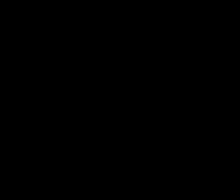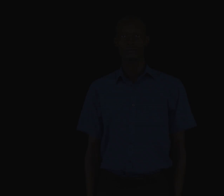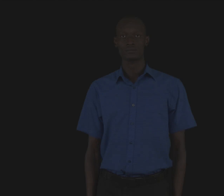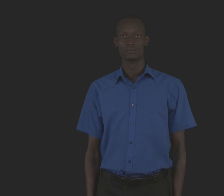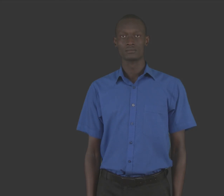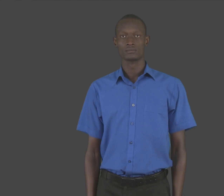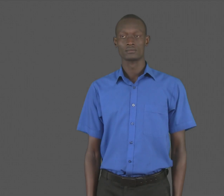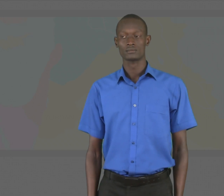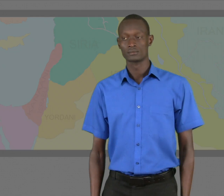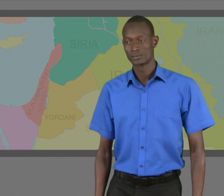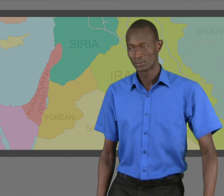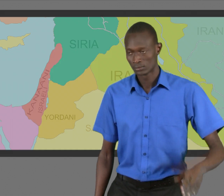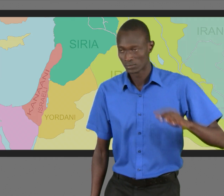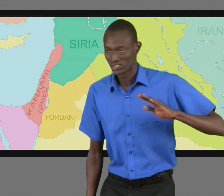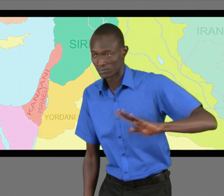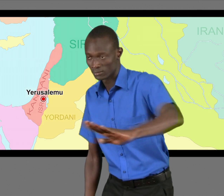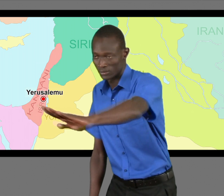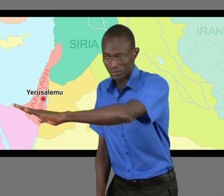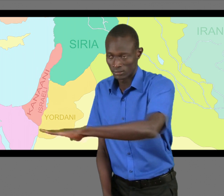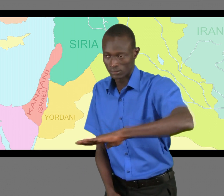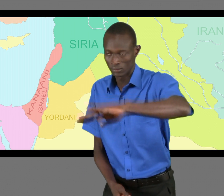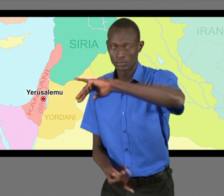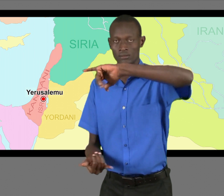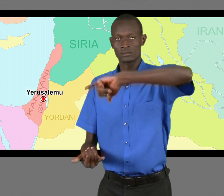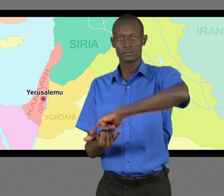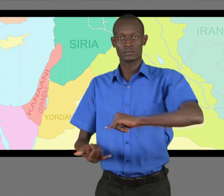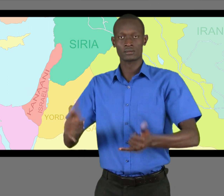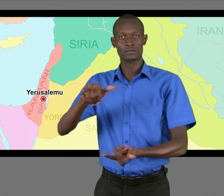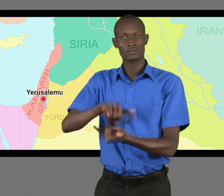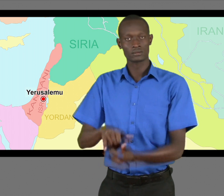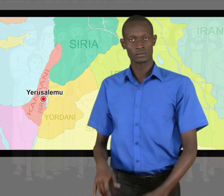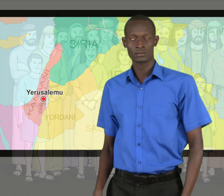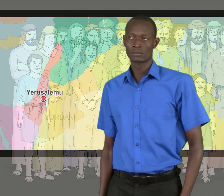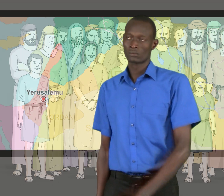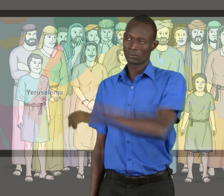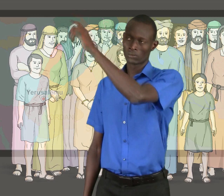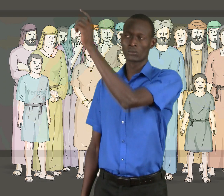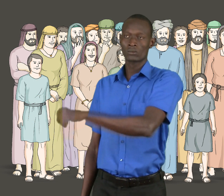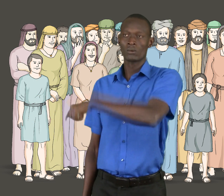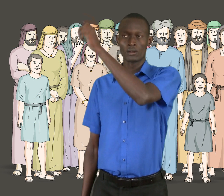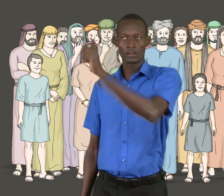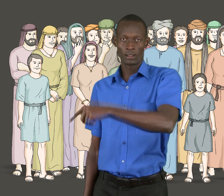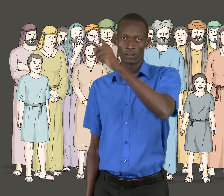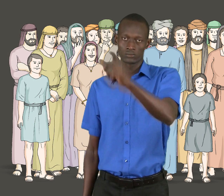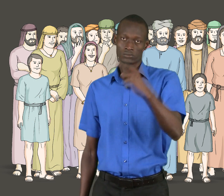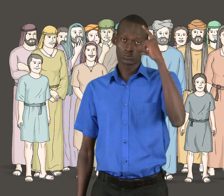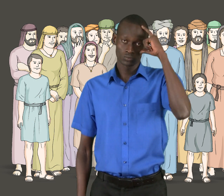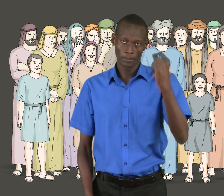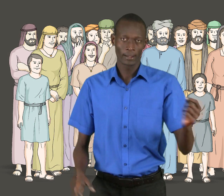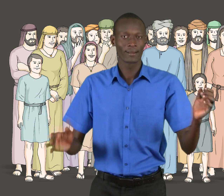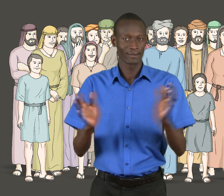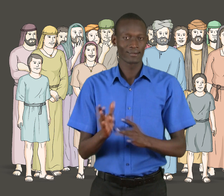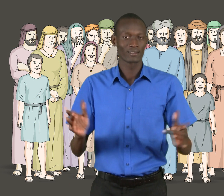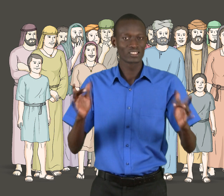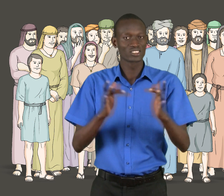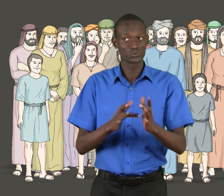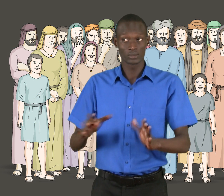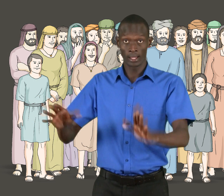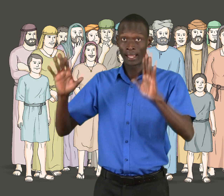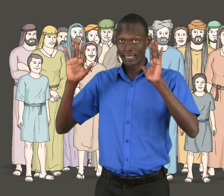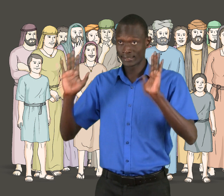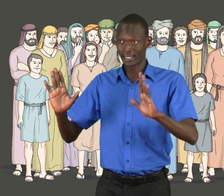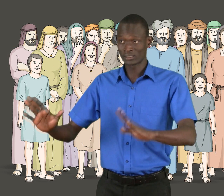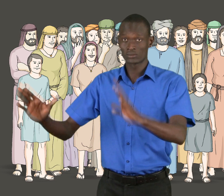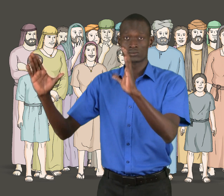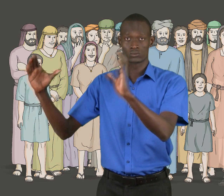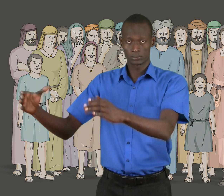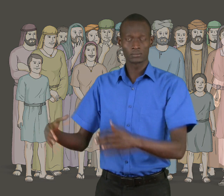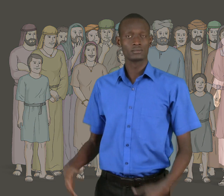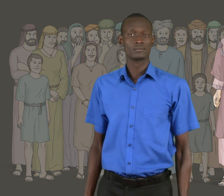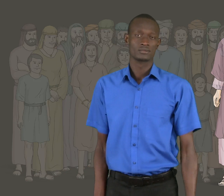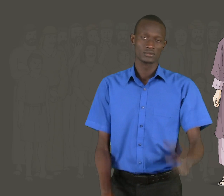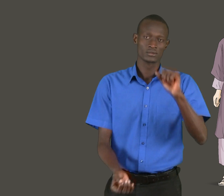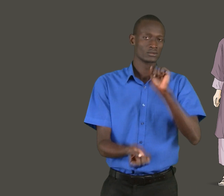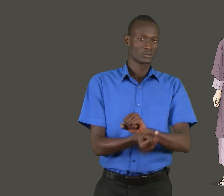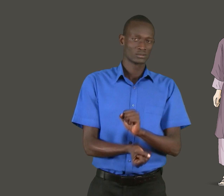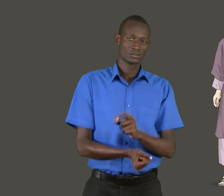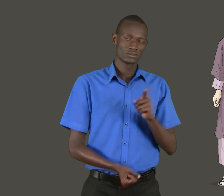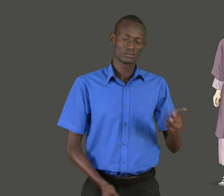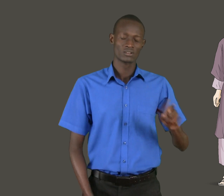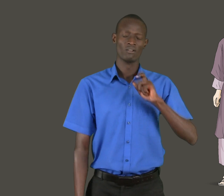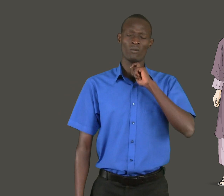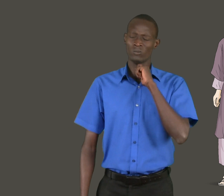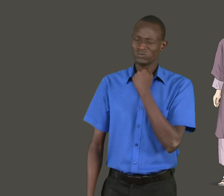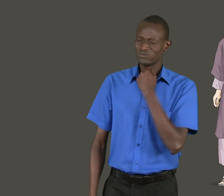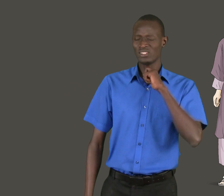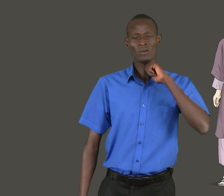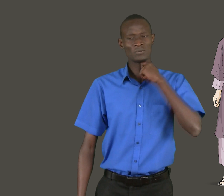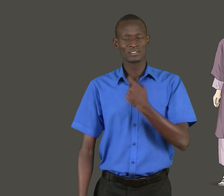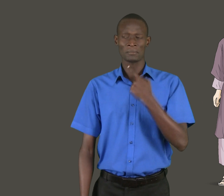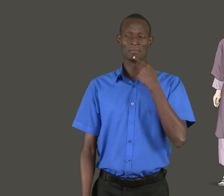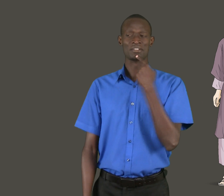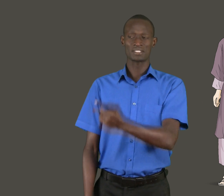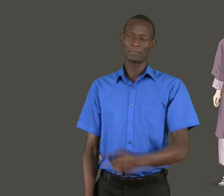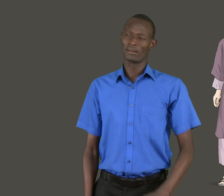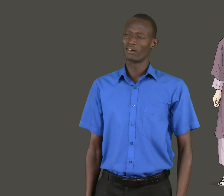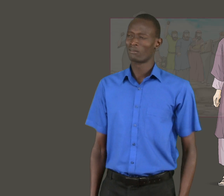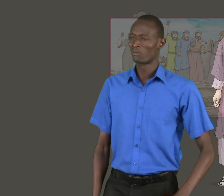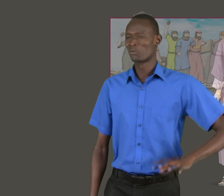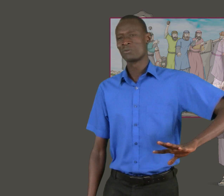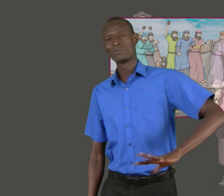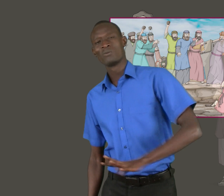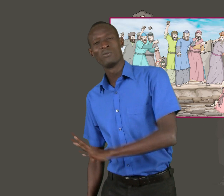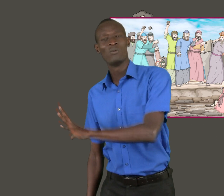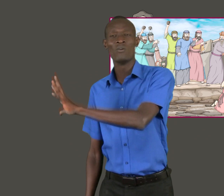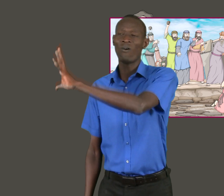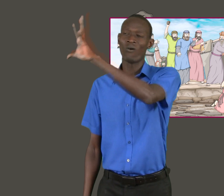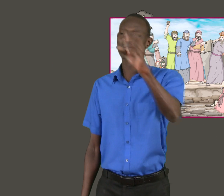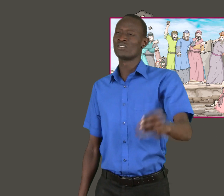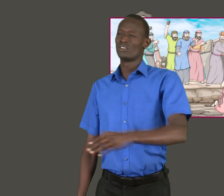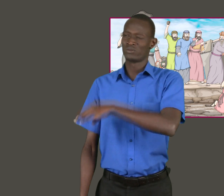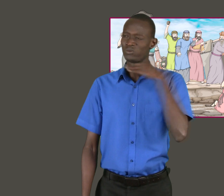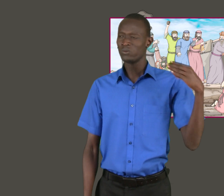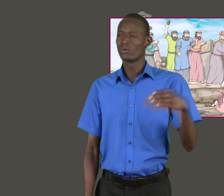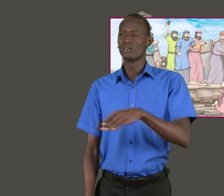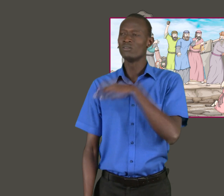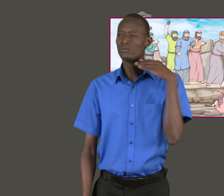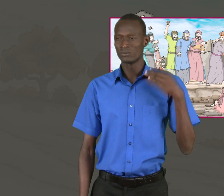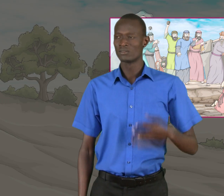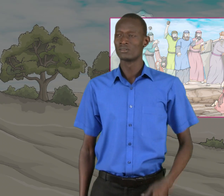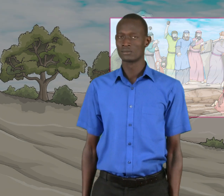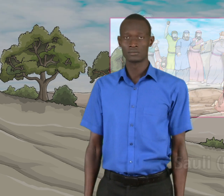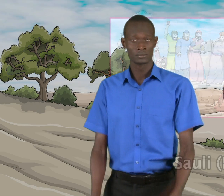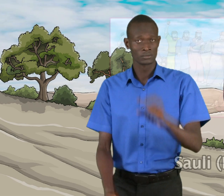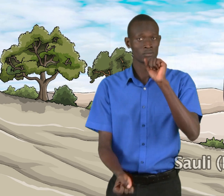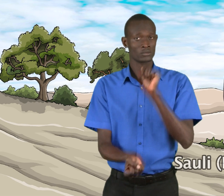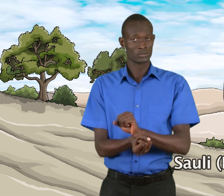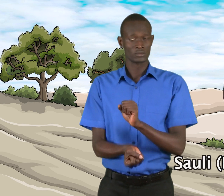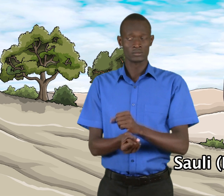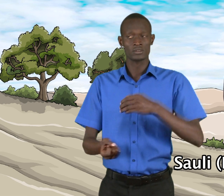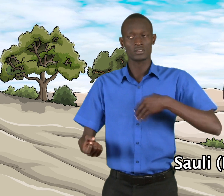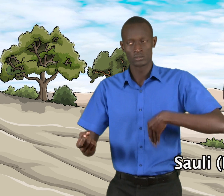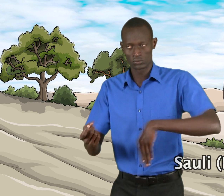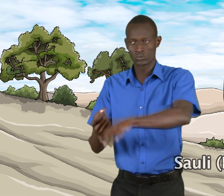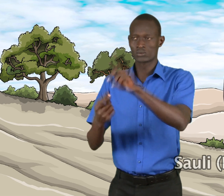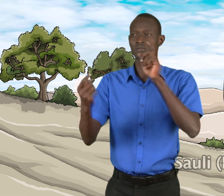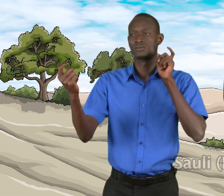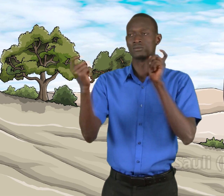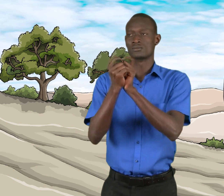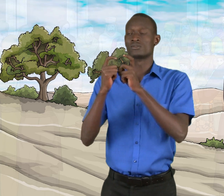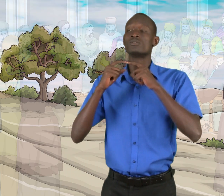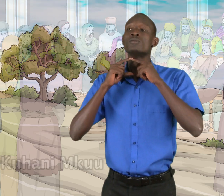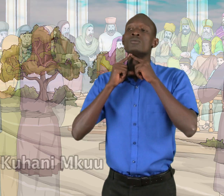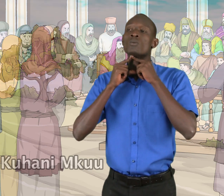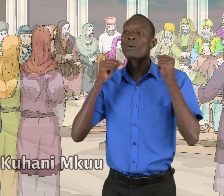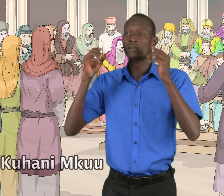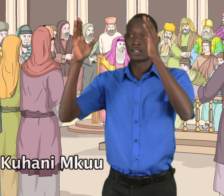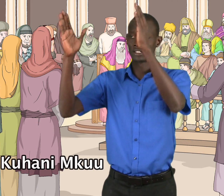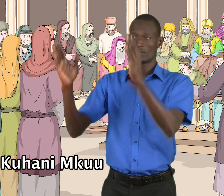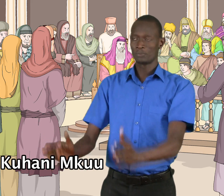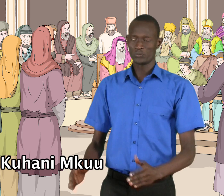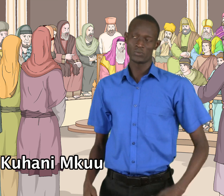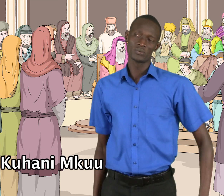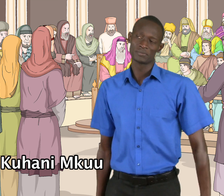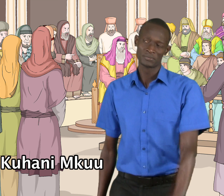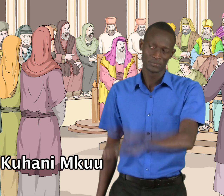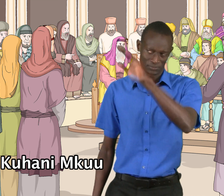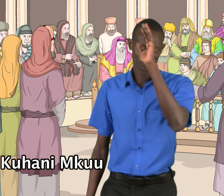Meanwhile, Saul was still breathing out murderous threats against the disciples of the Lord.